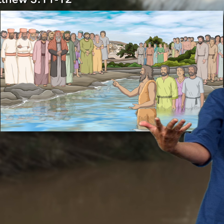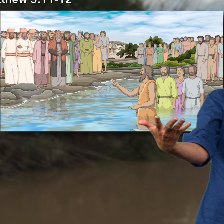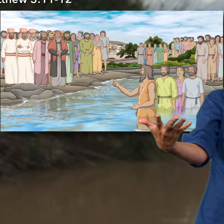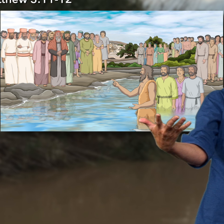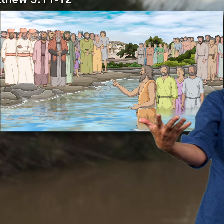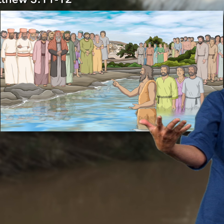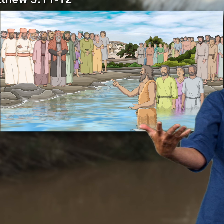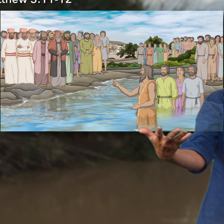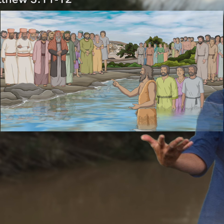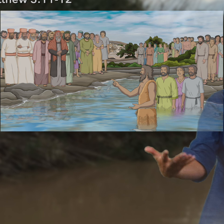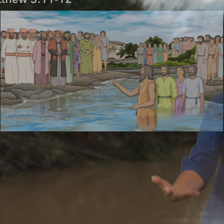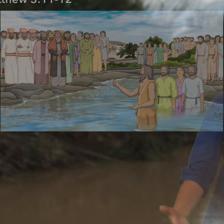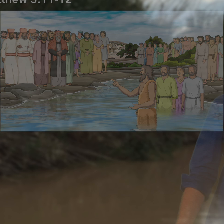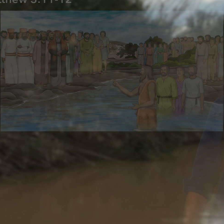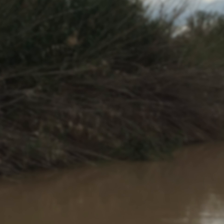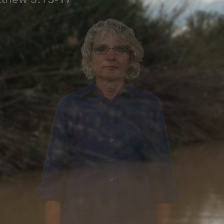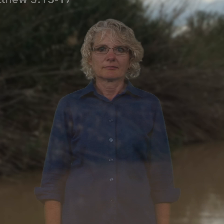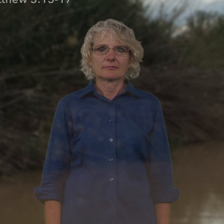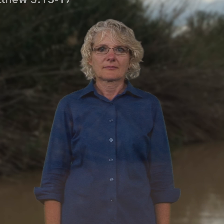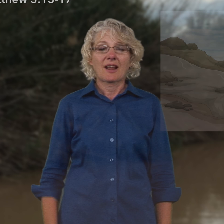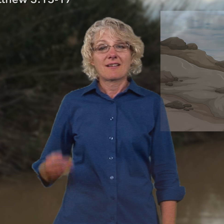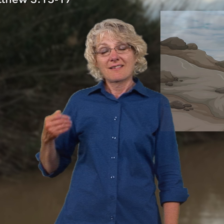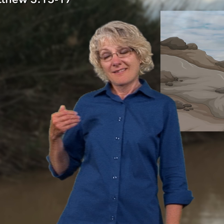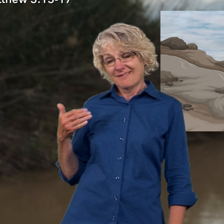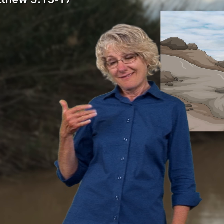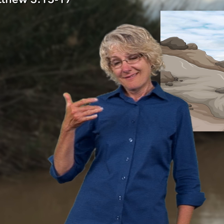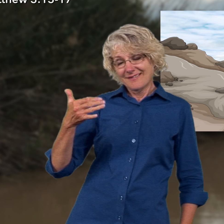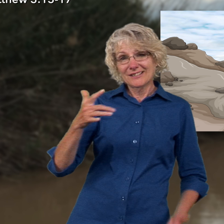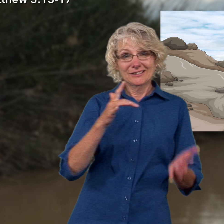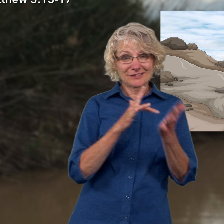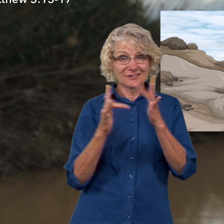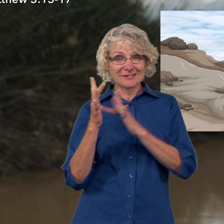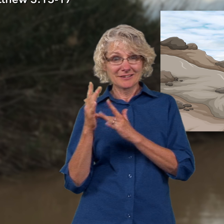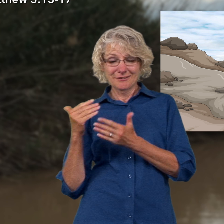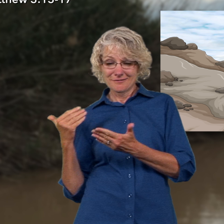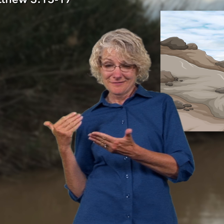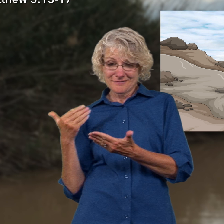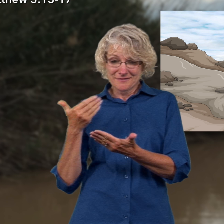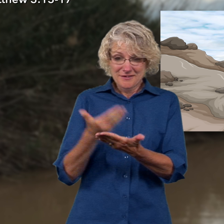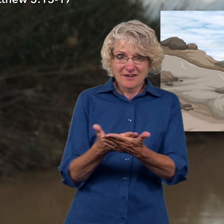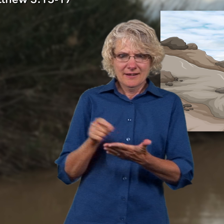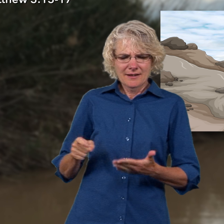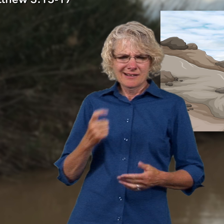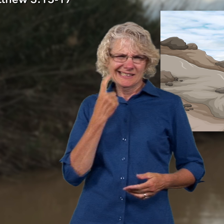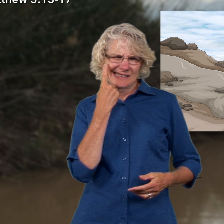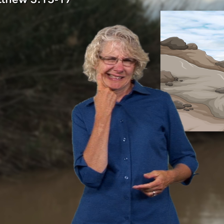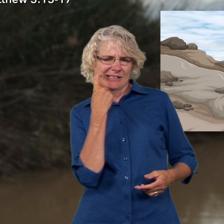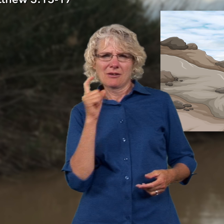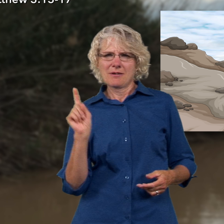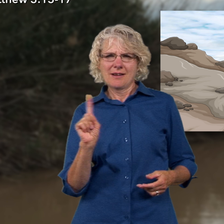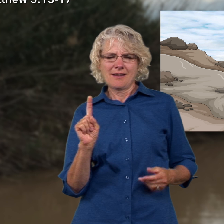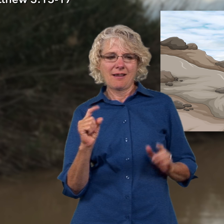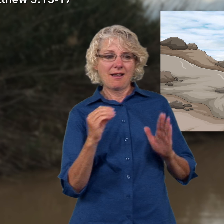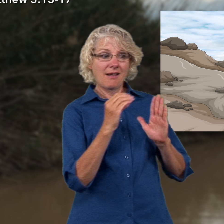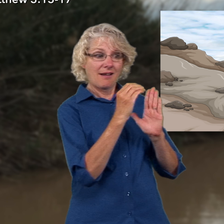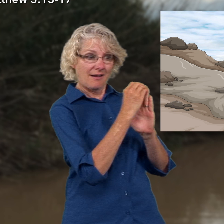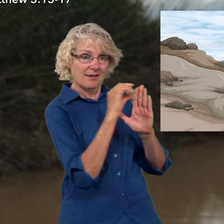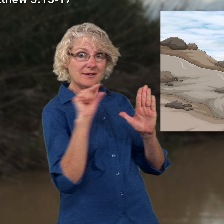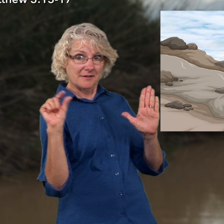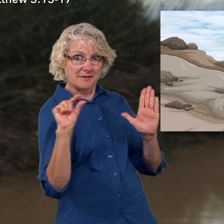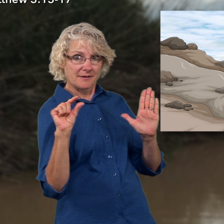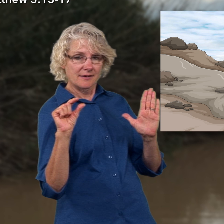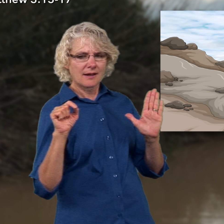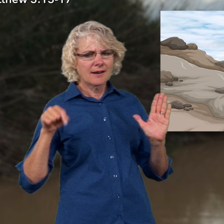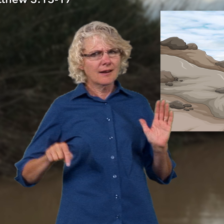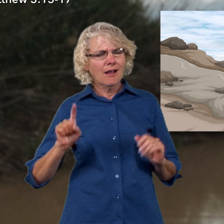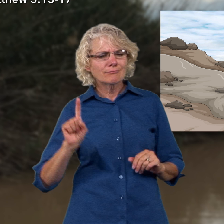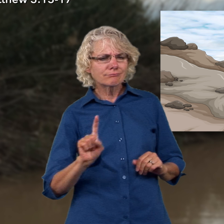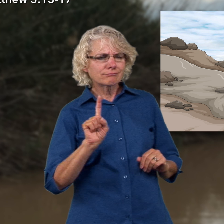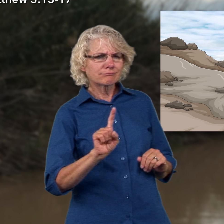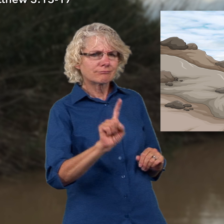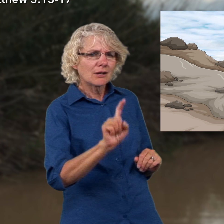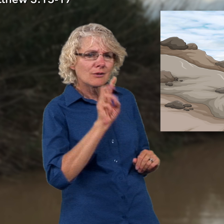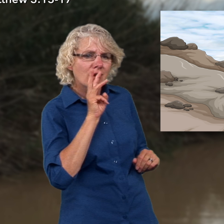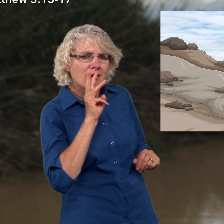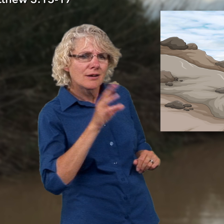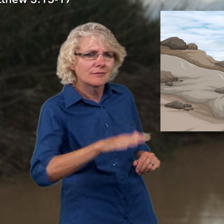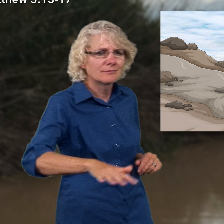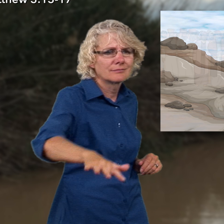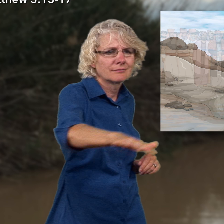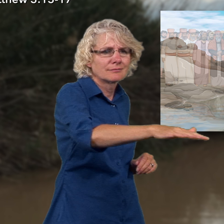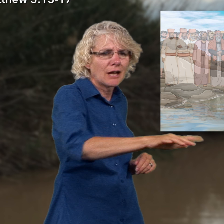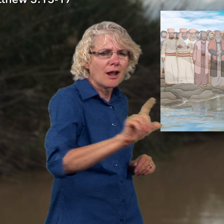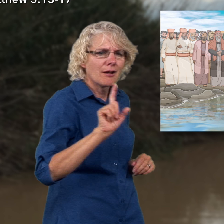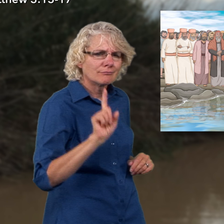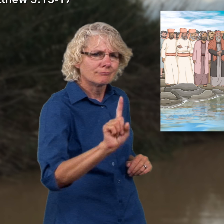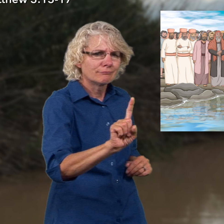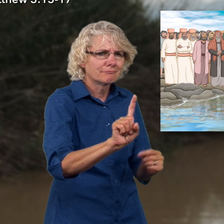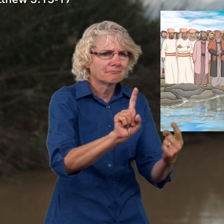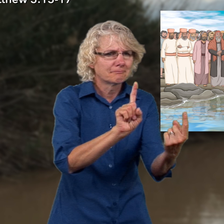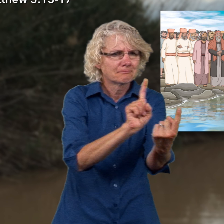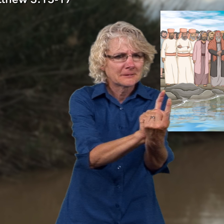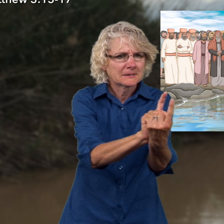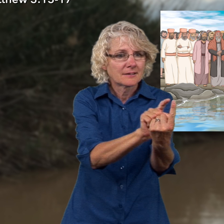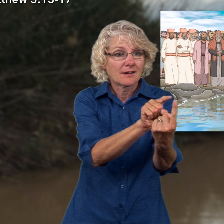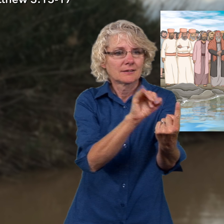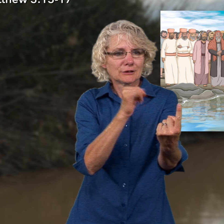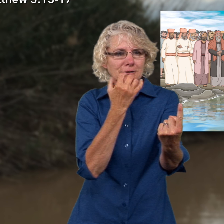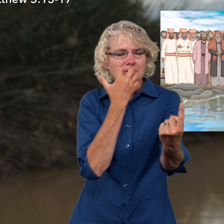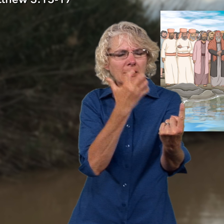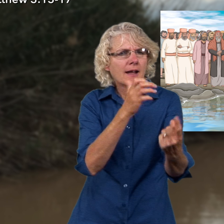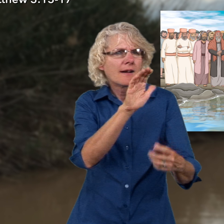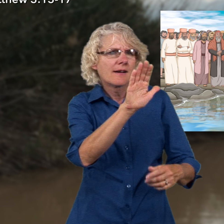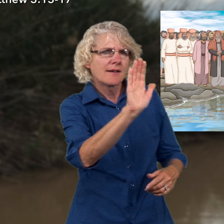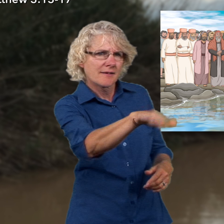At that time Jesus came from Galilee to the Jordan to be baptized by John.